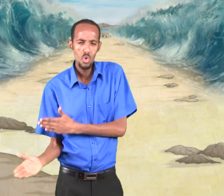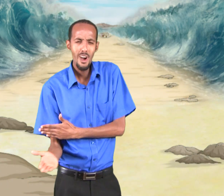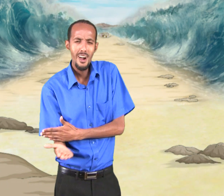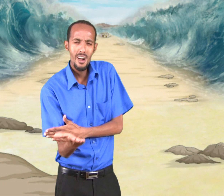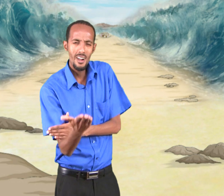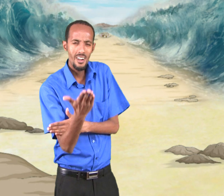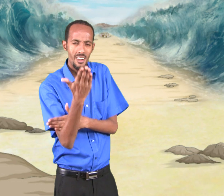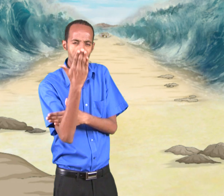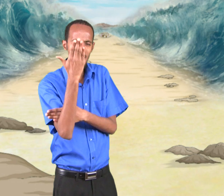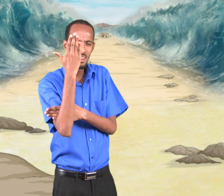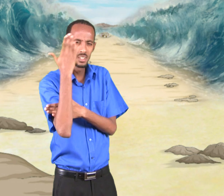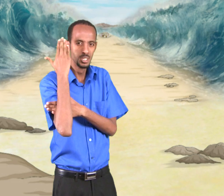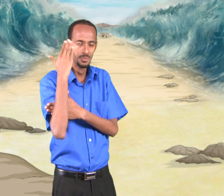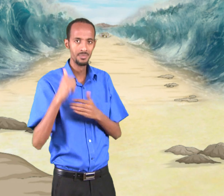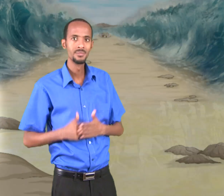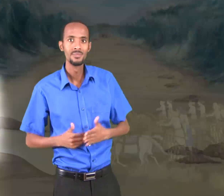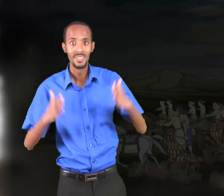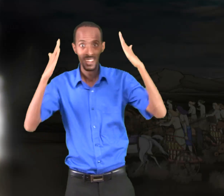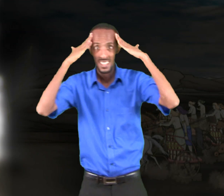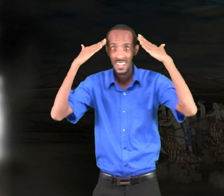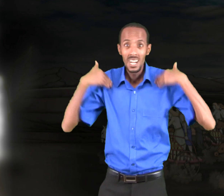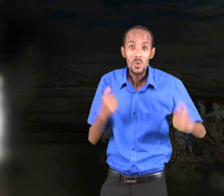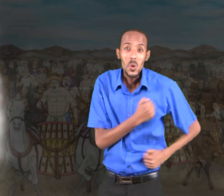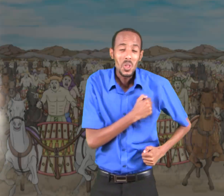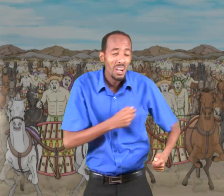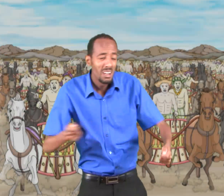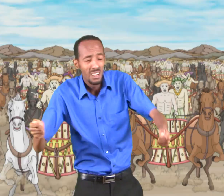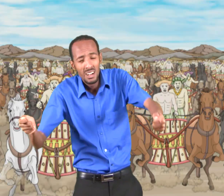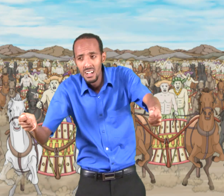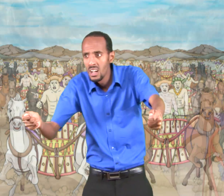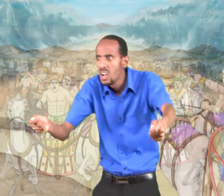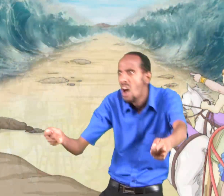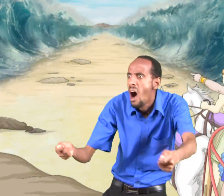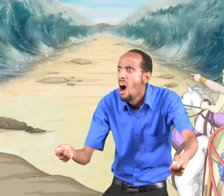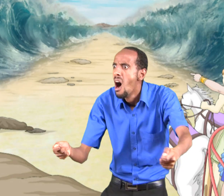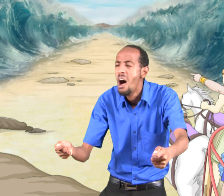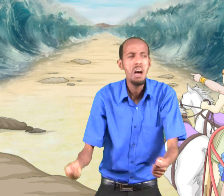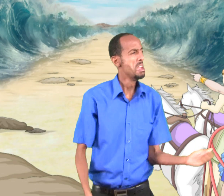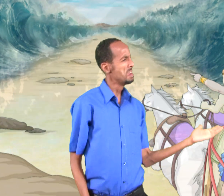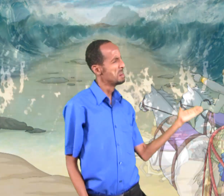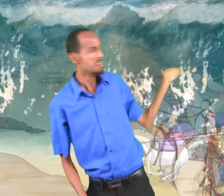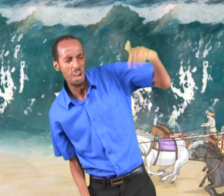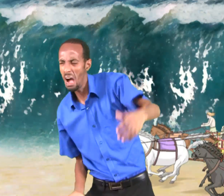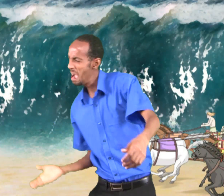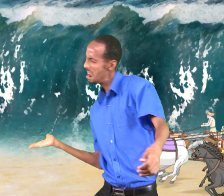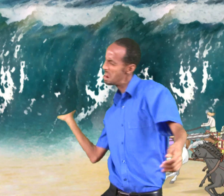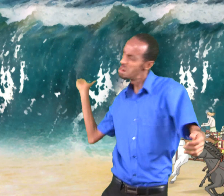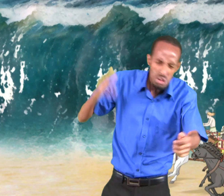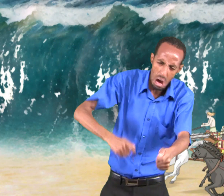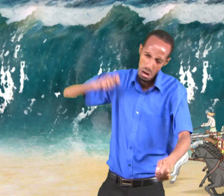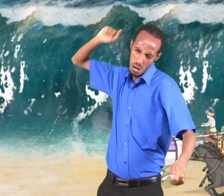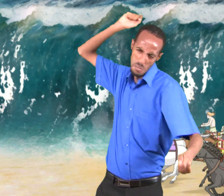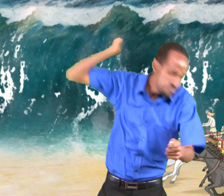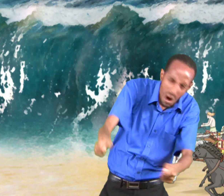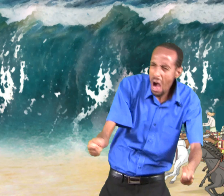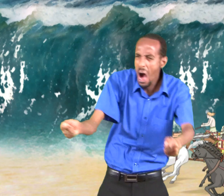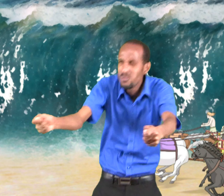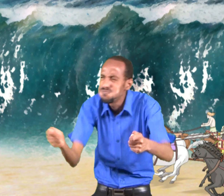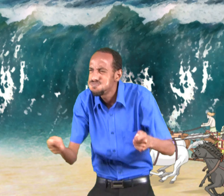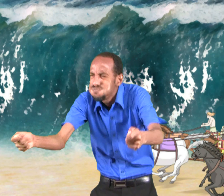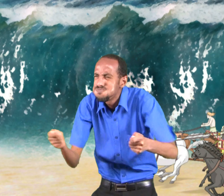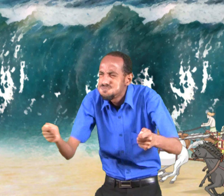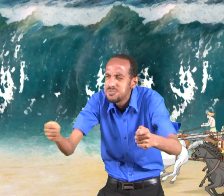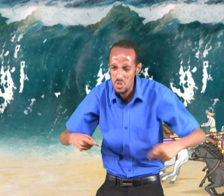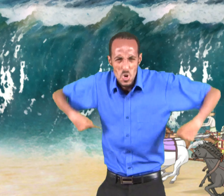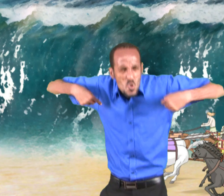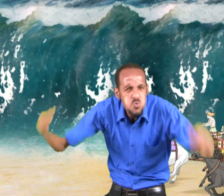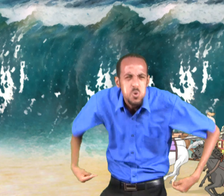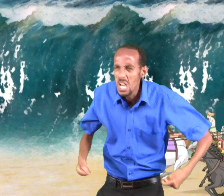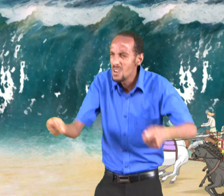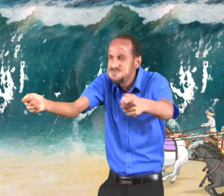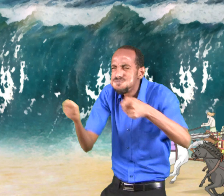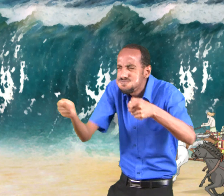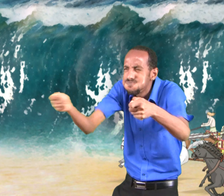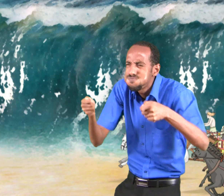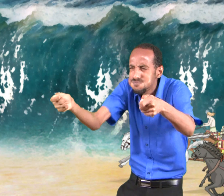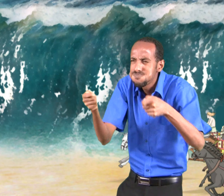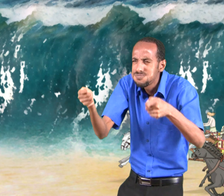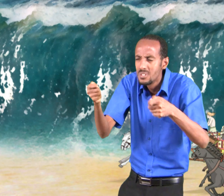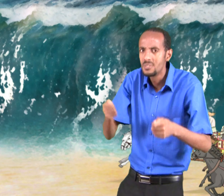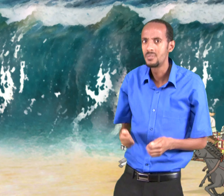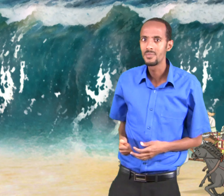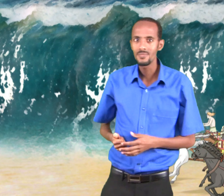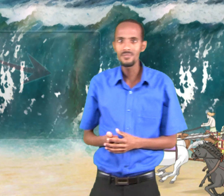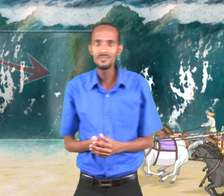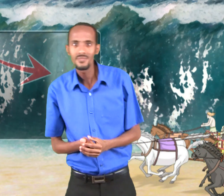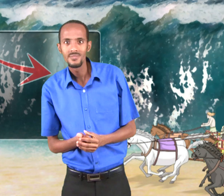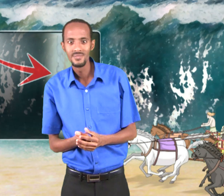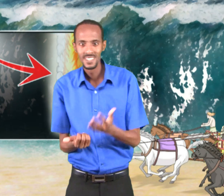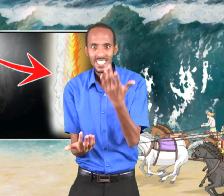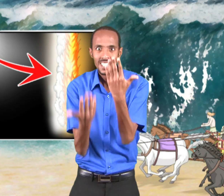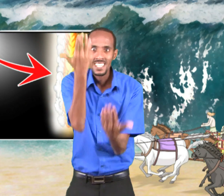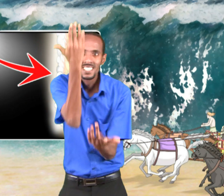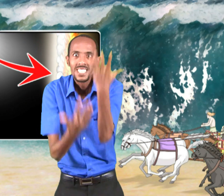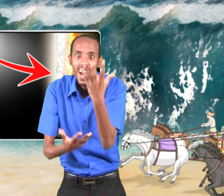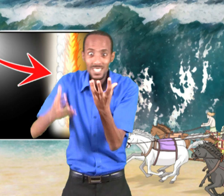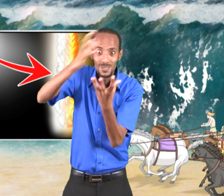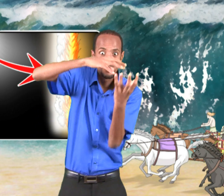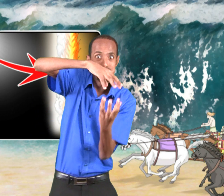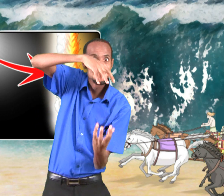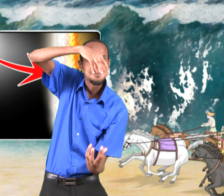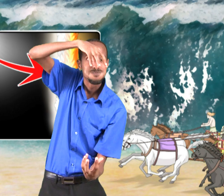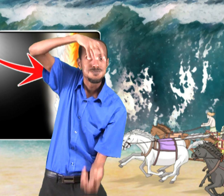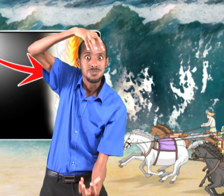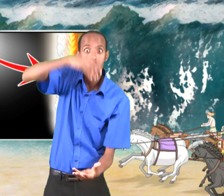And the Egyptians chased after them—all Pharaoh’s horses, chariots, and horsemen—and followed them into the sea.